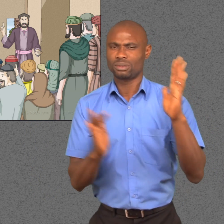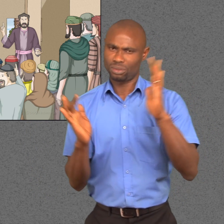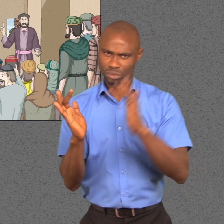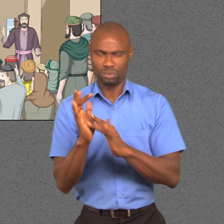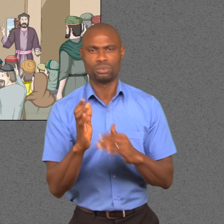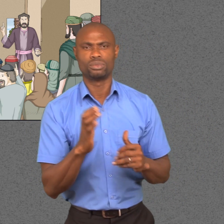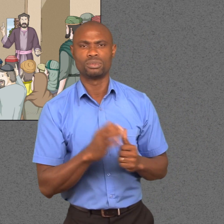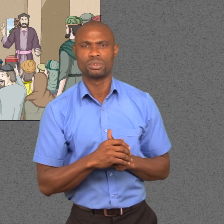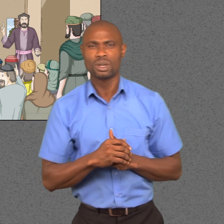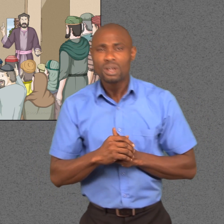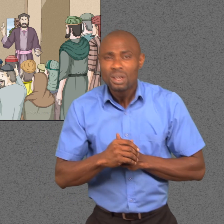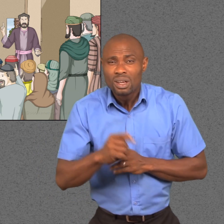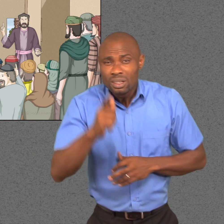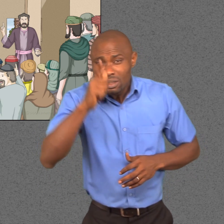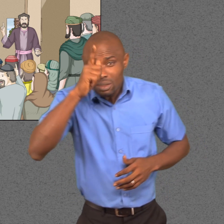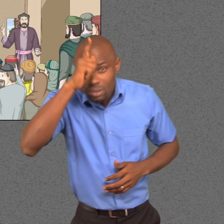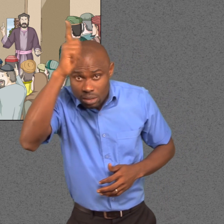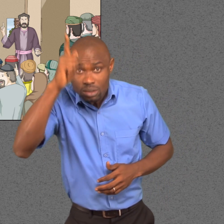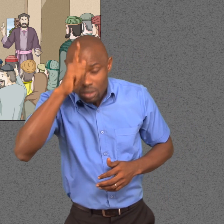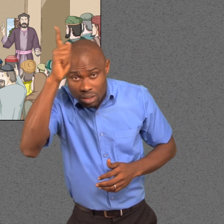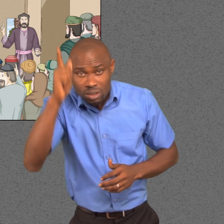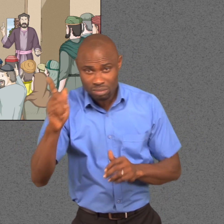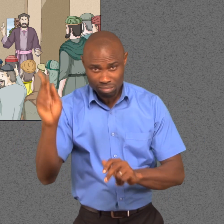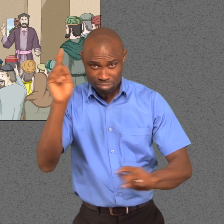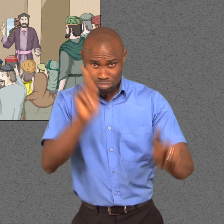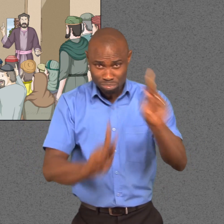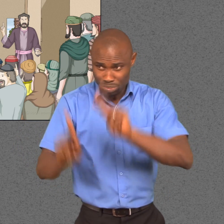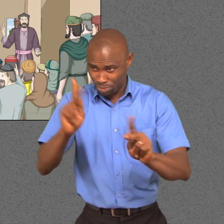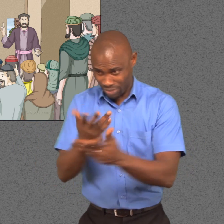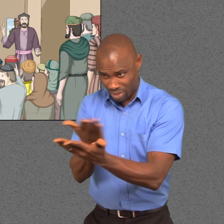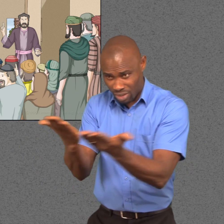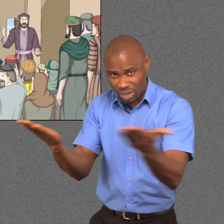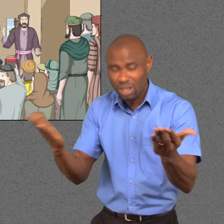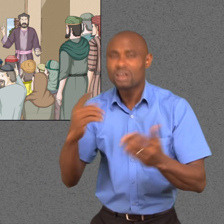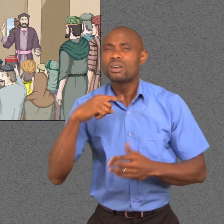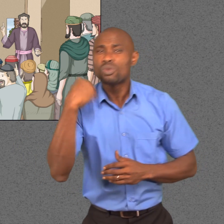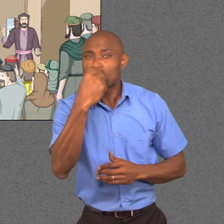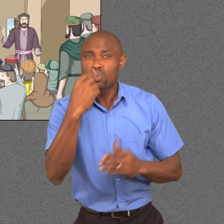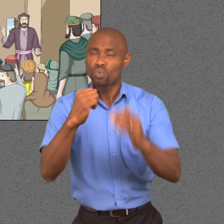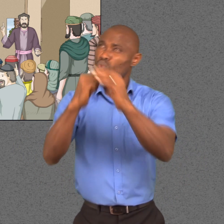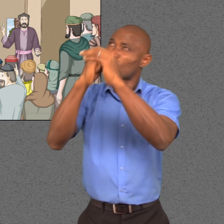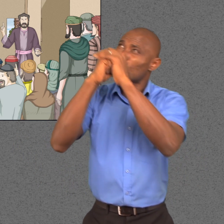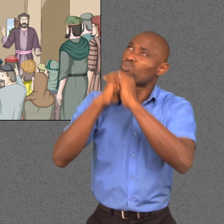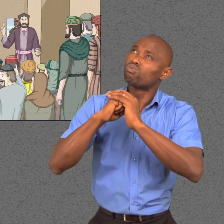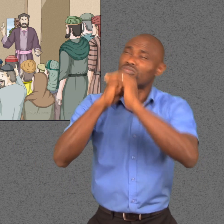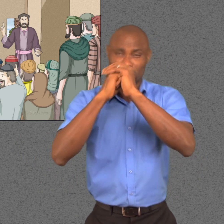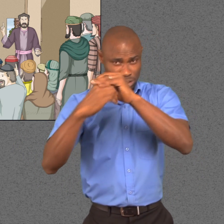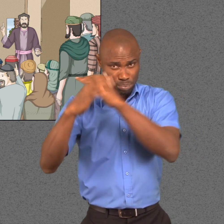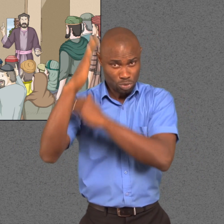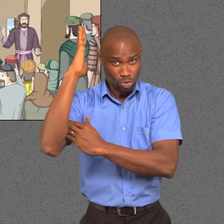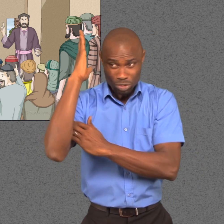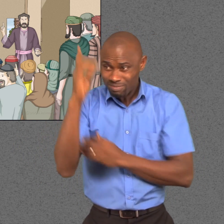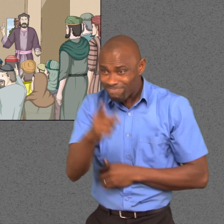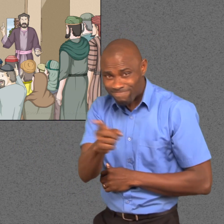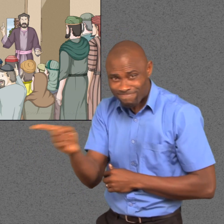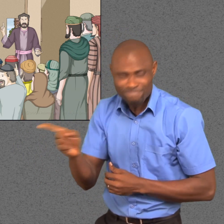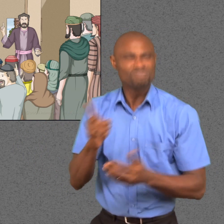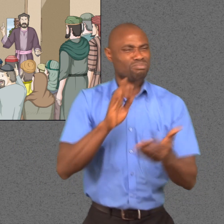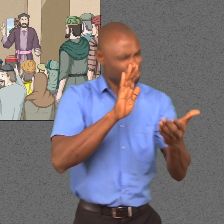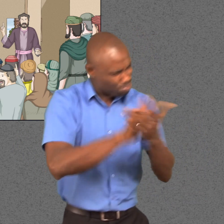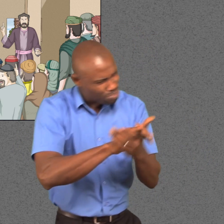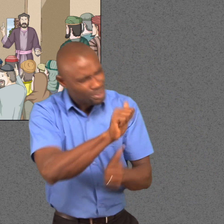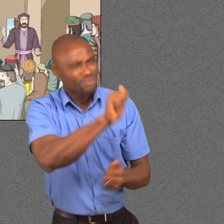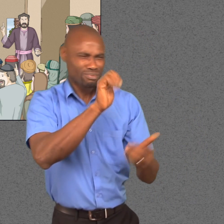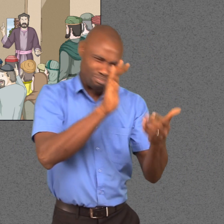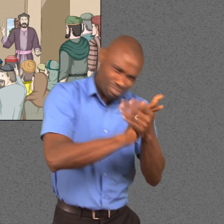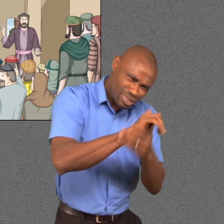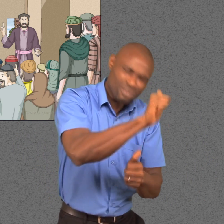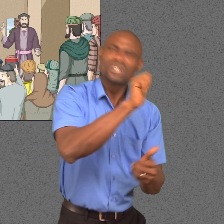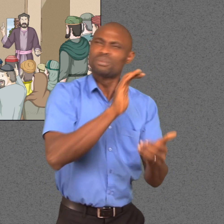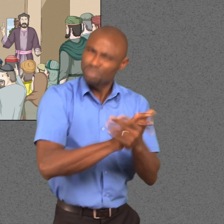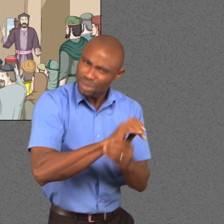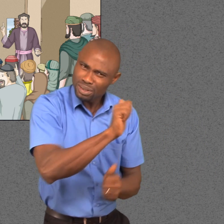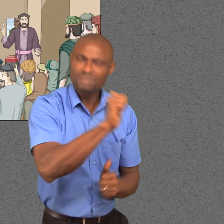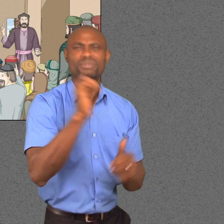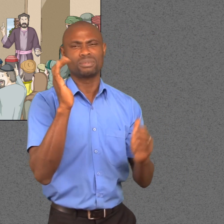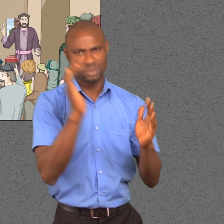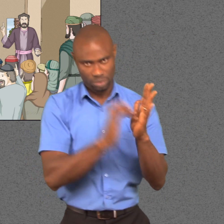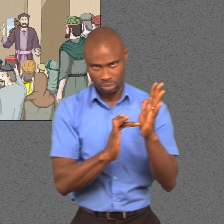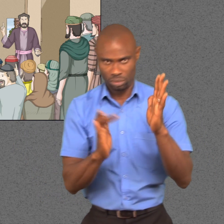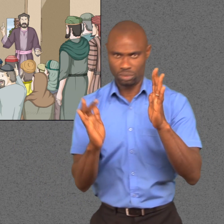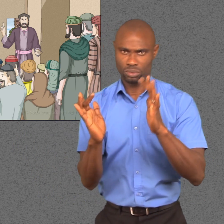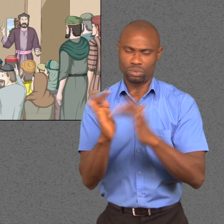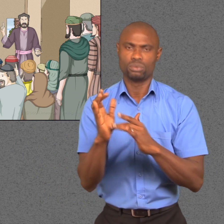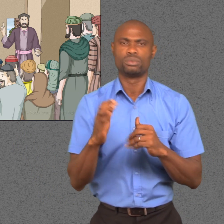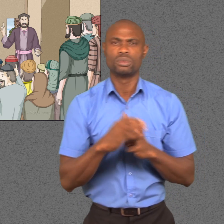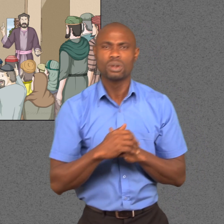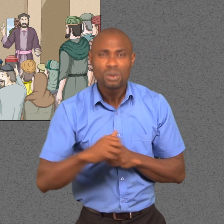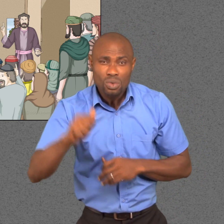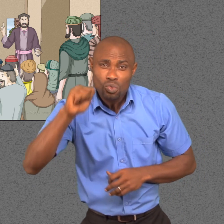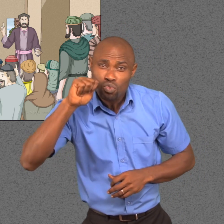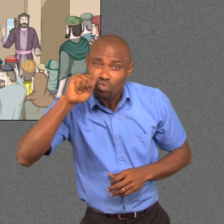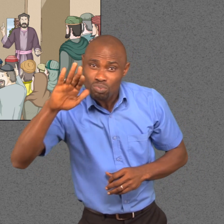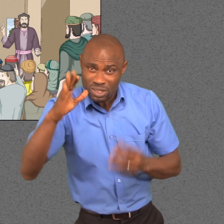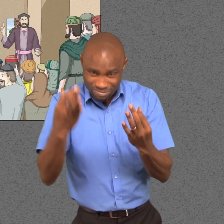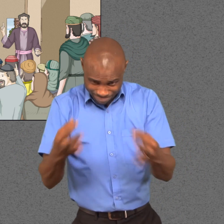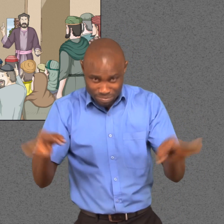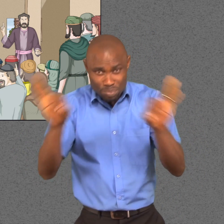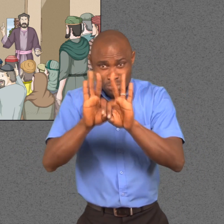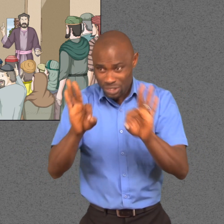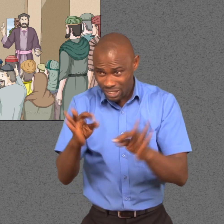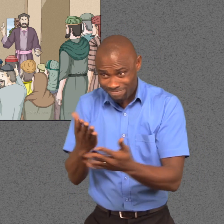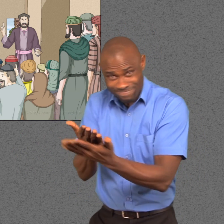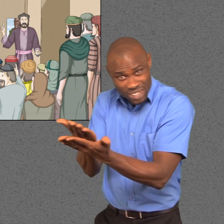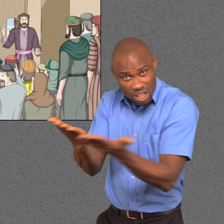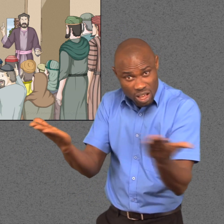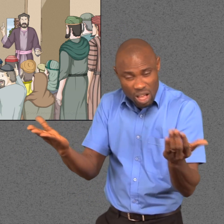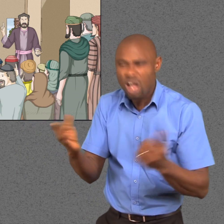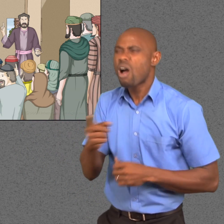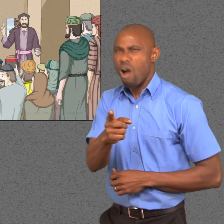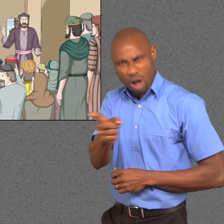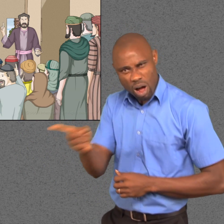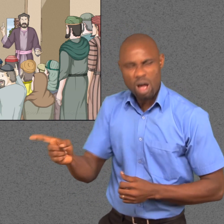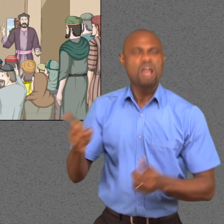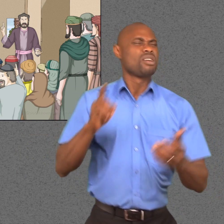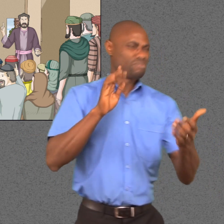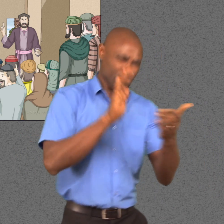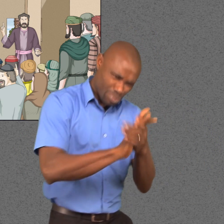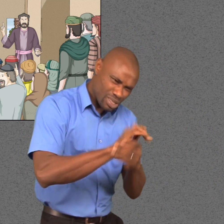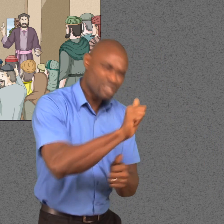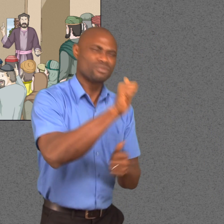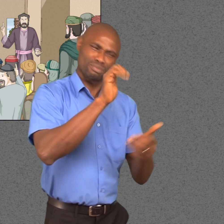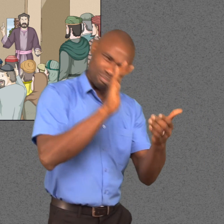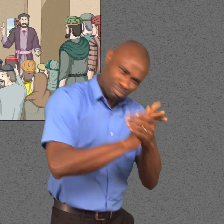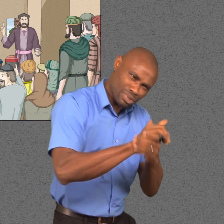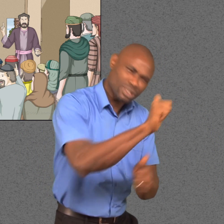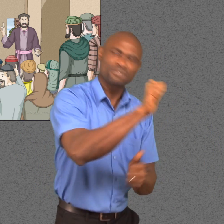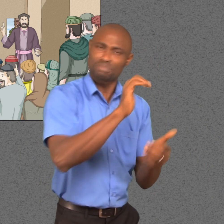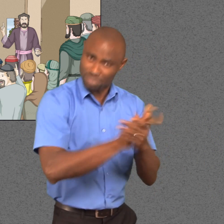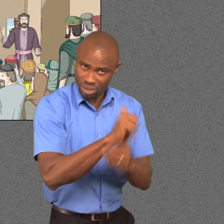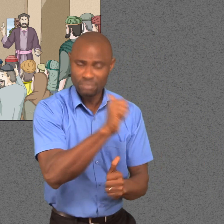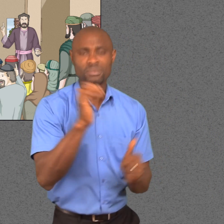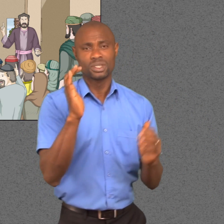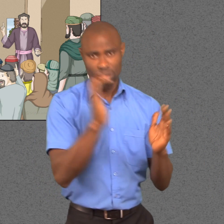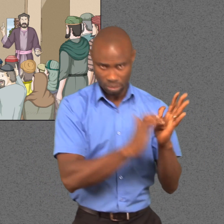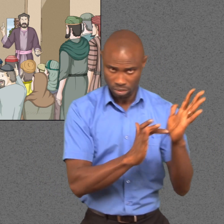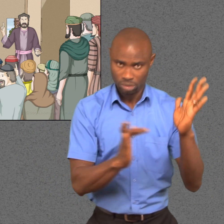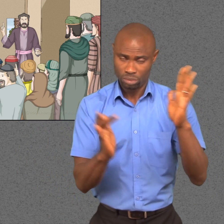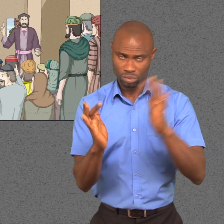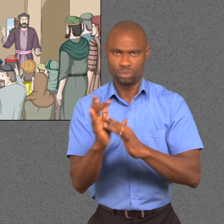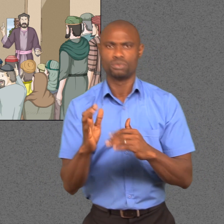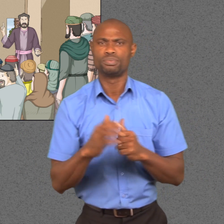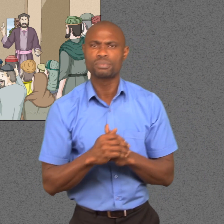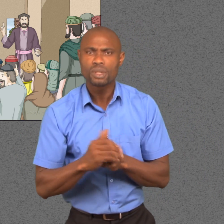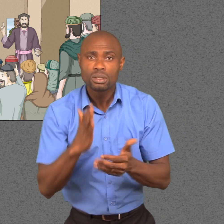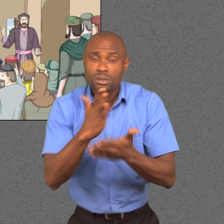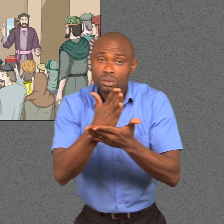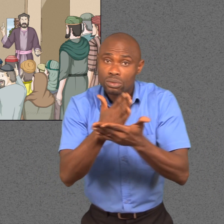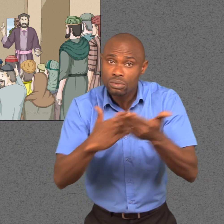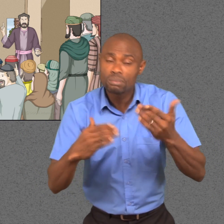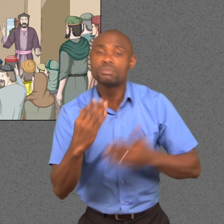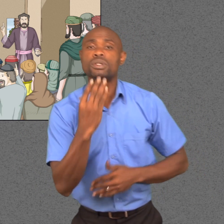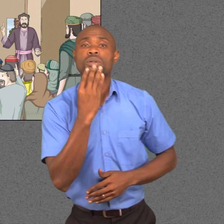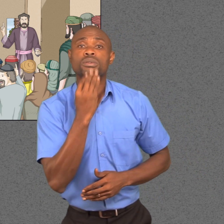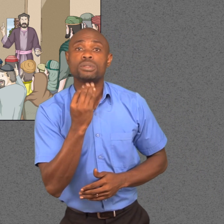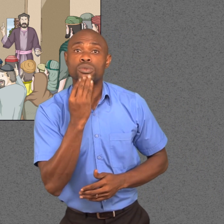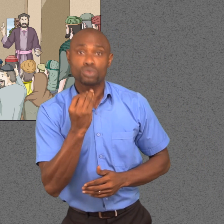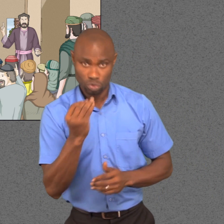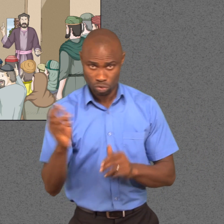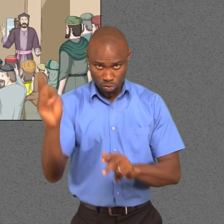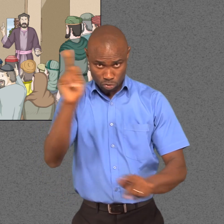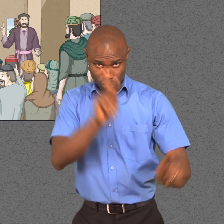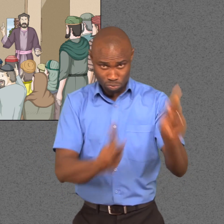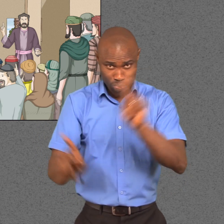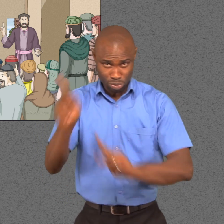“This Jesus I am proclaiming to you is the Christ,” he declared.